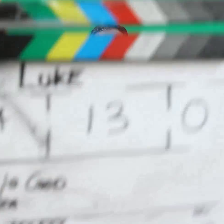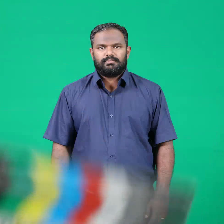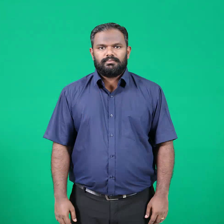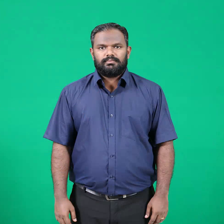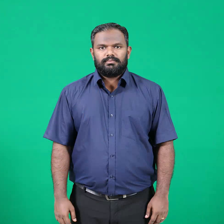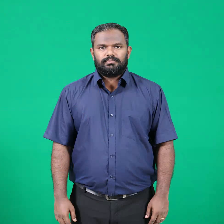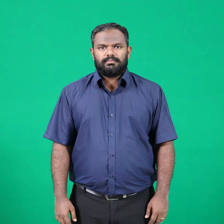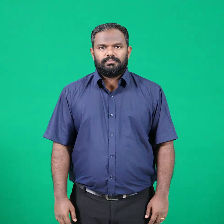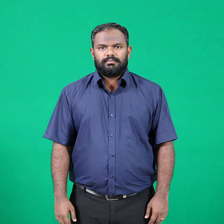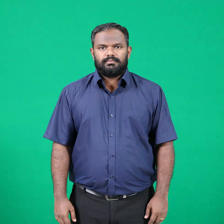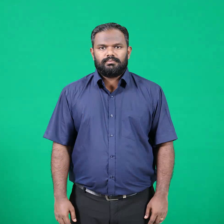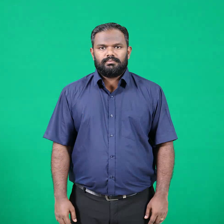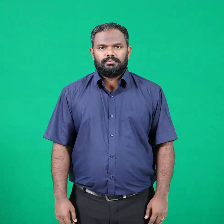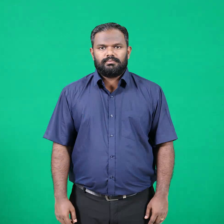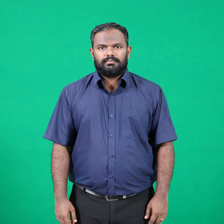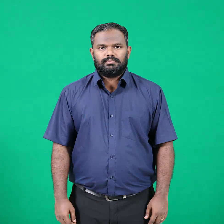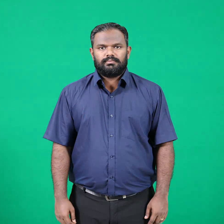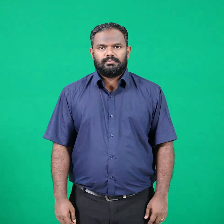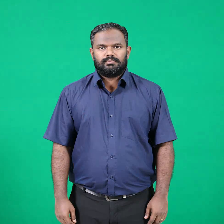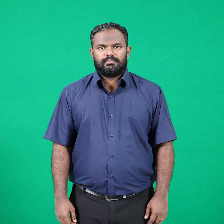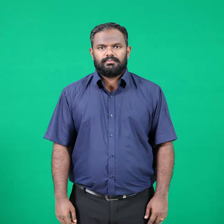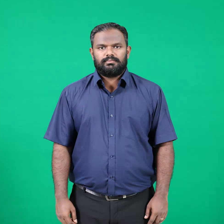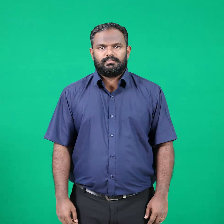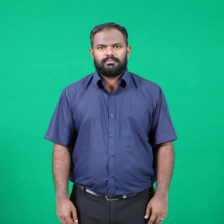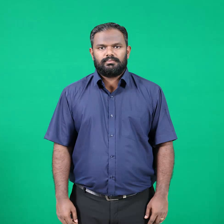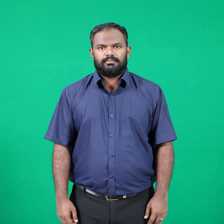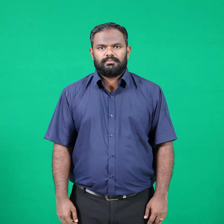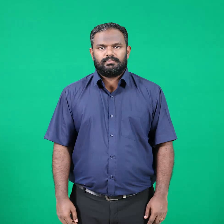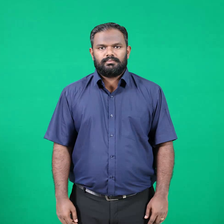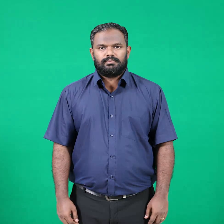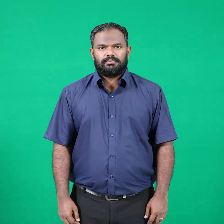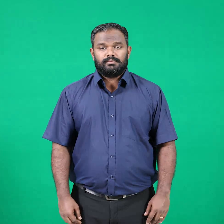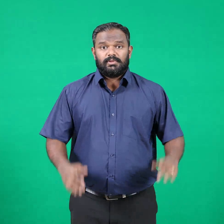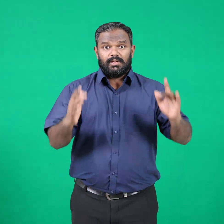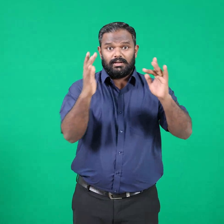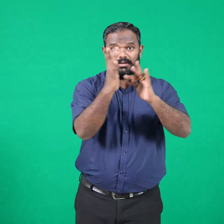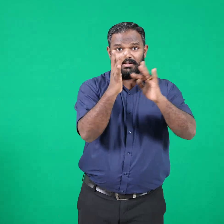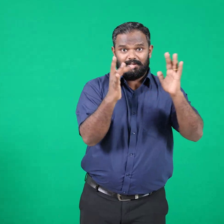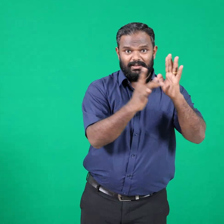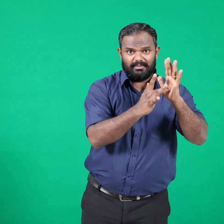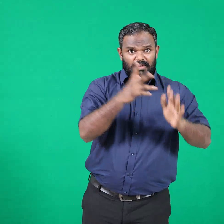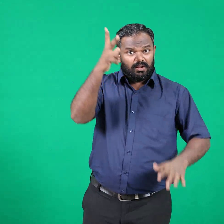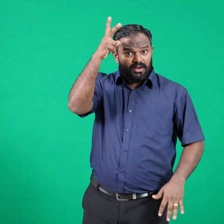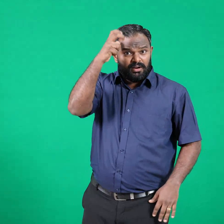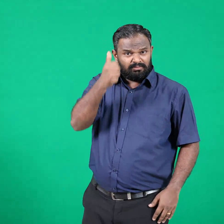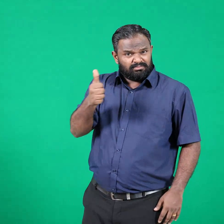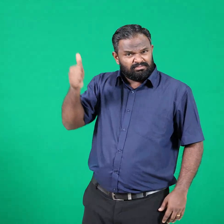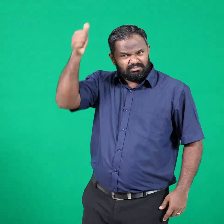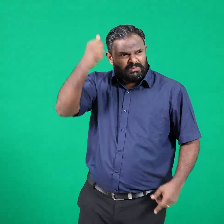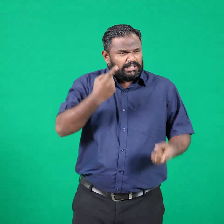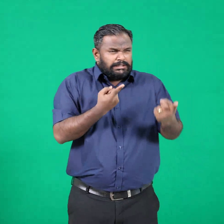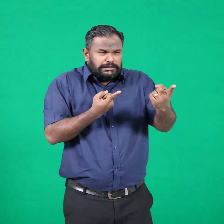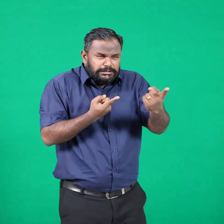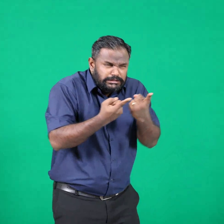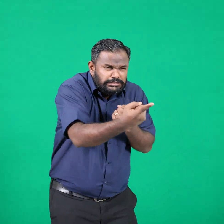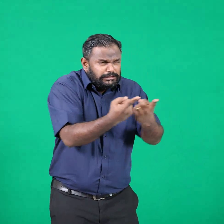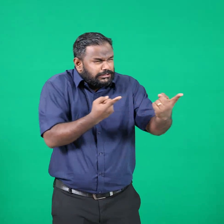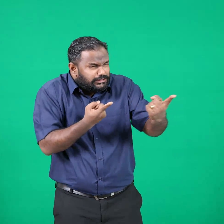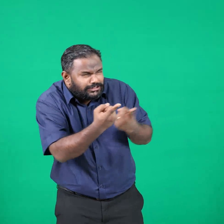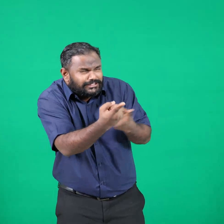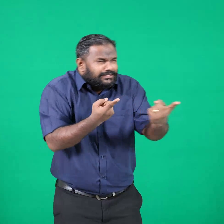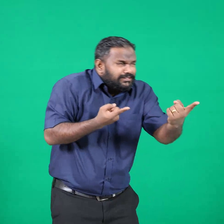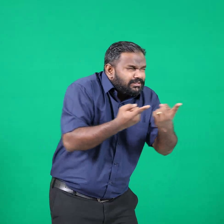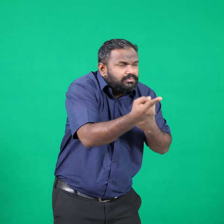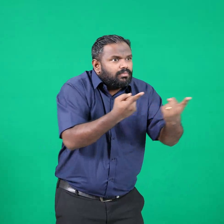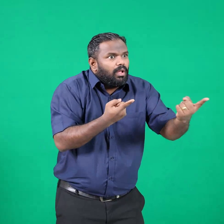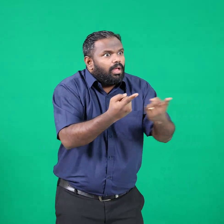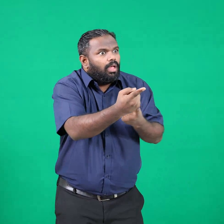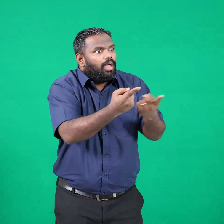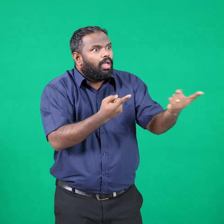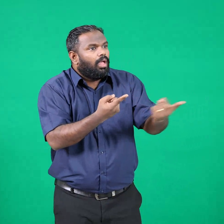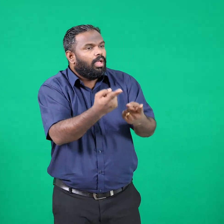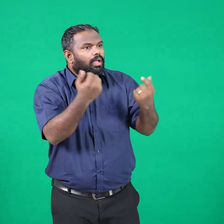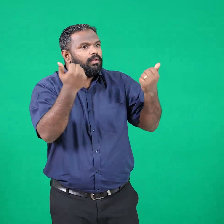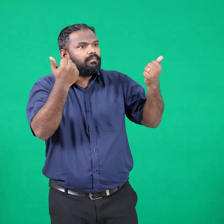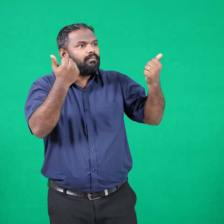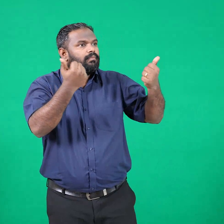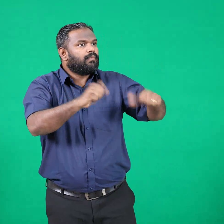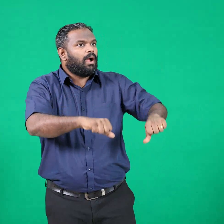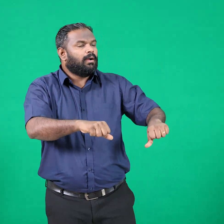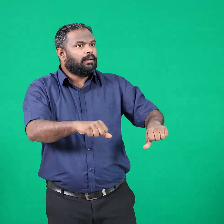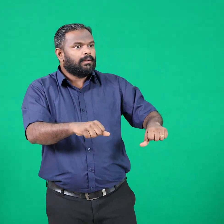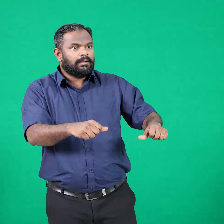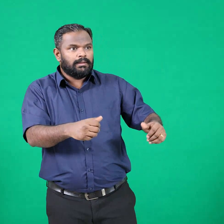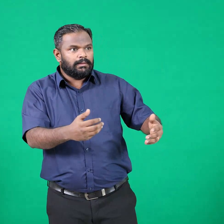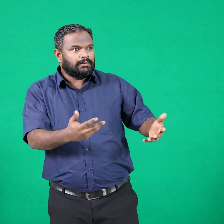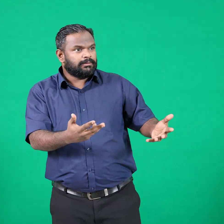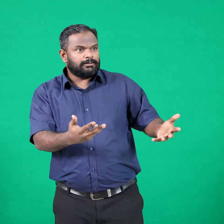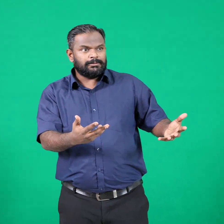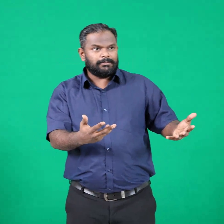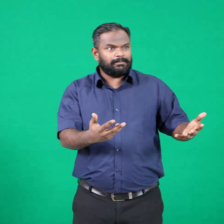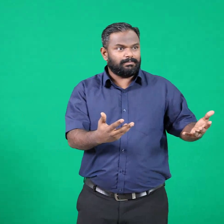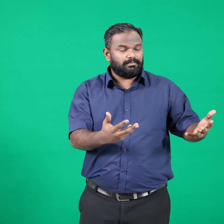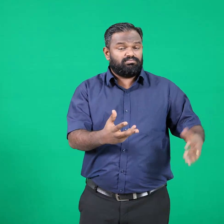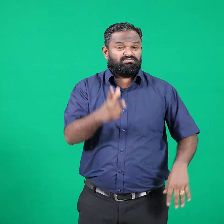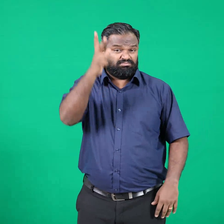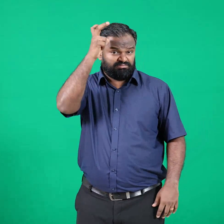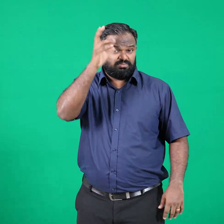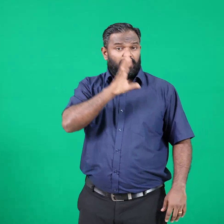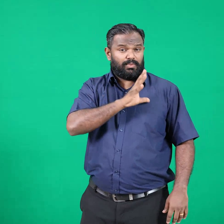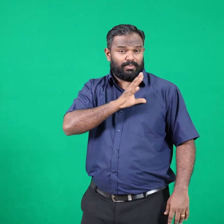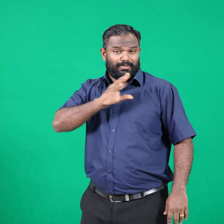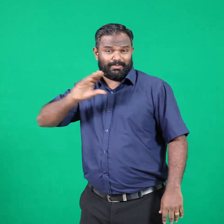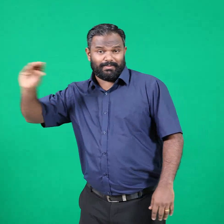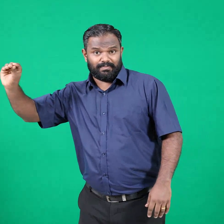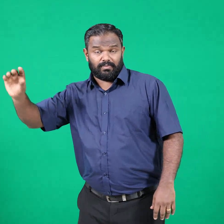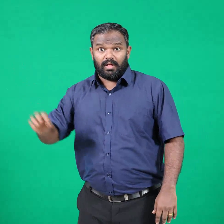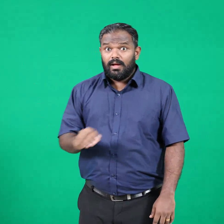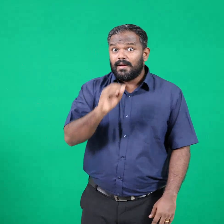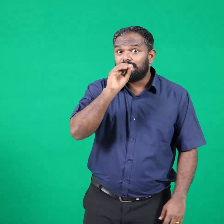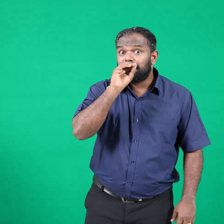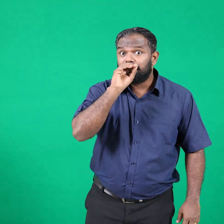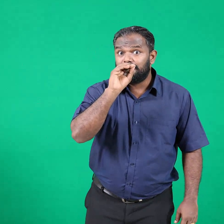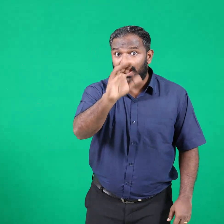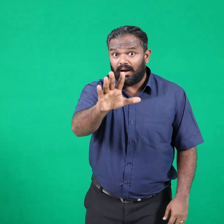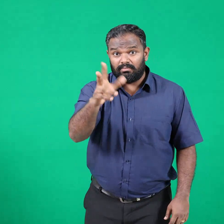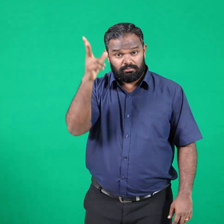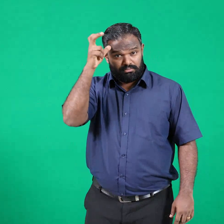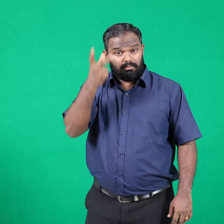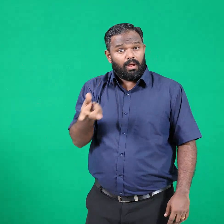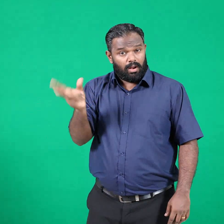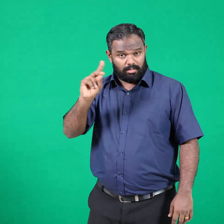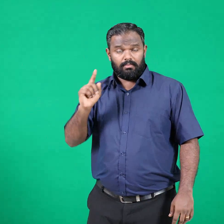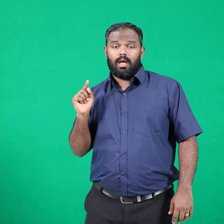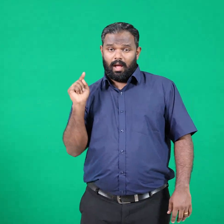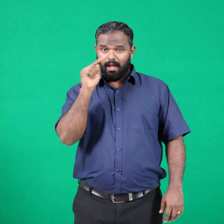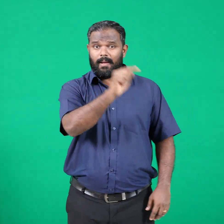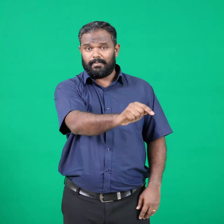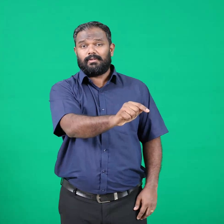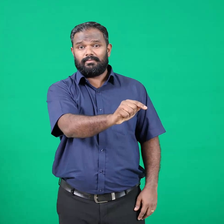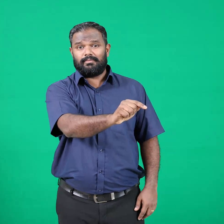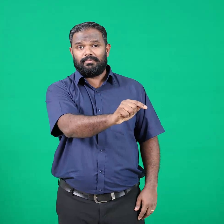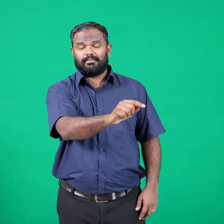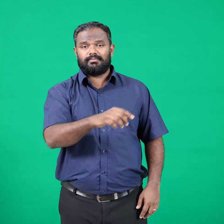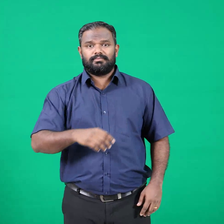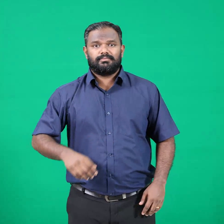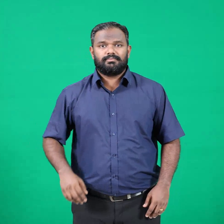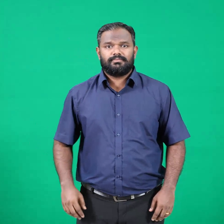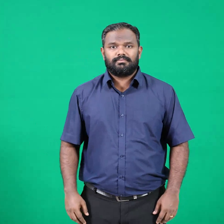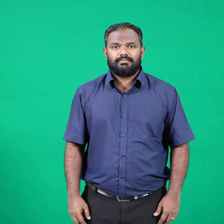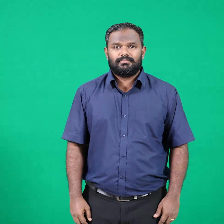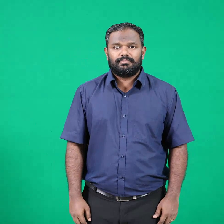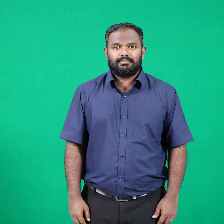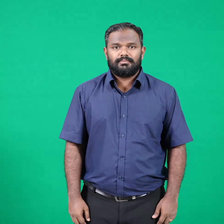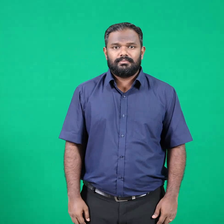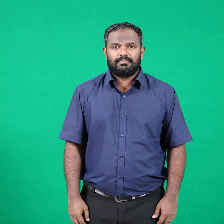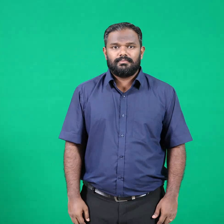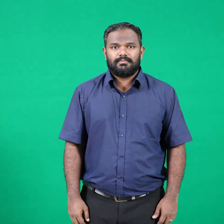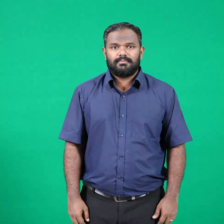When the devil had finished every temptation, he left Him until an opportune time.